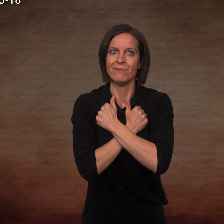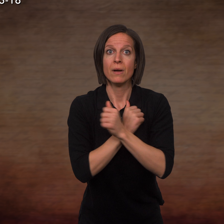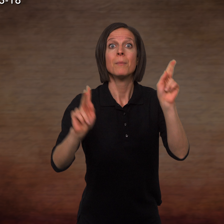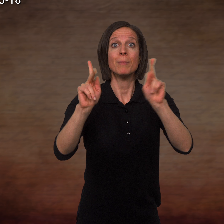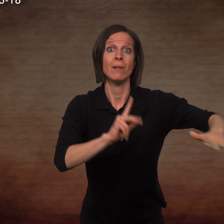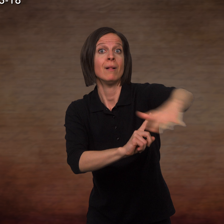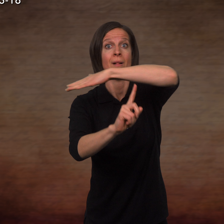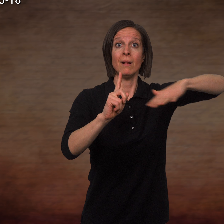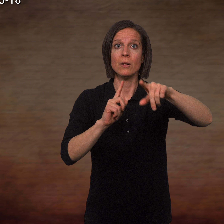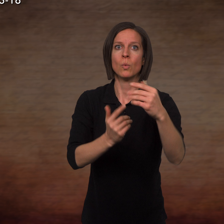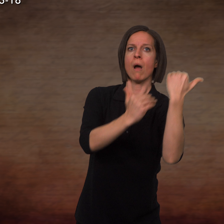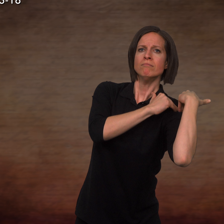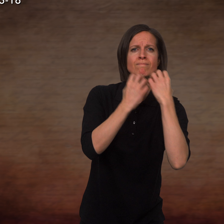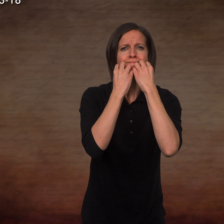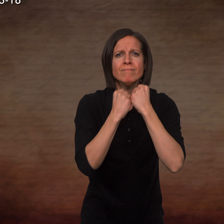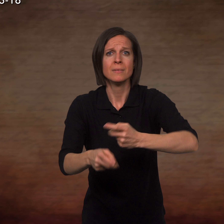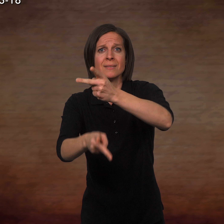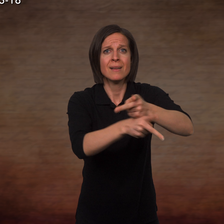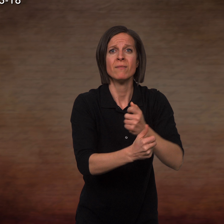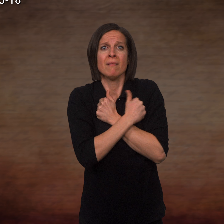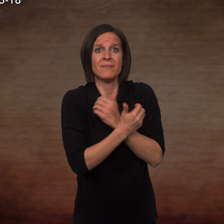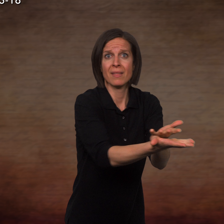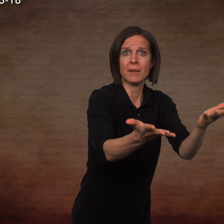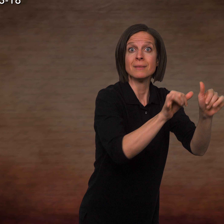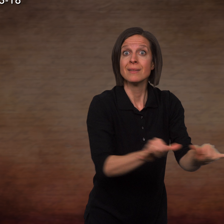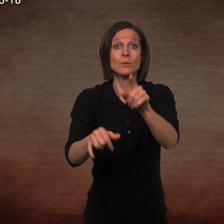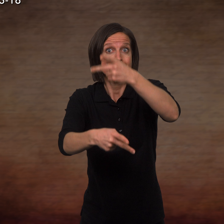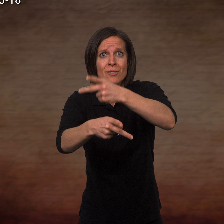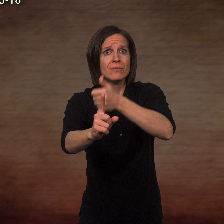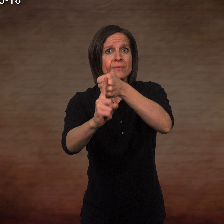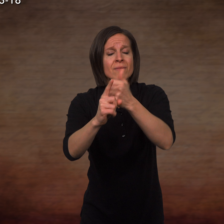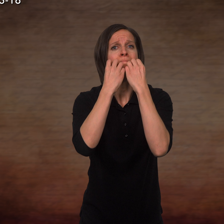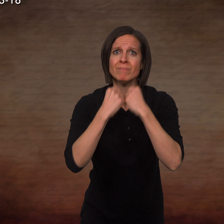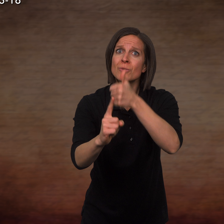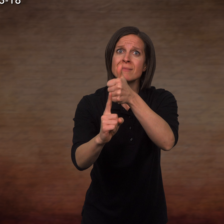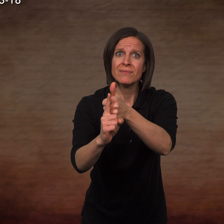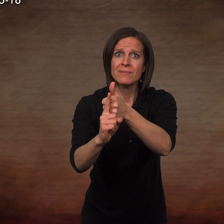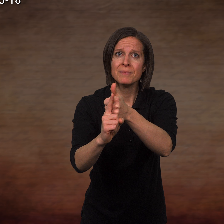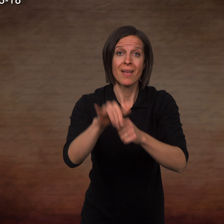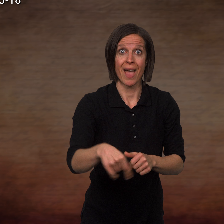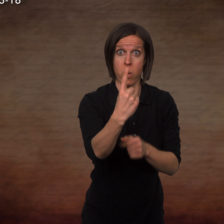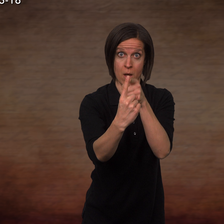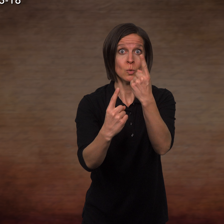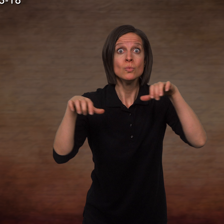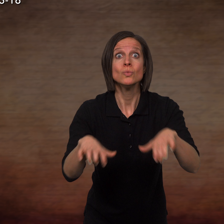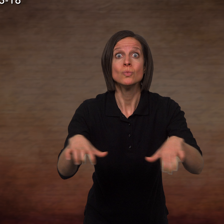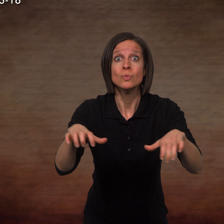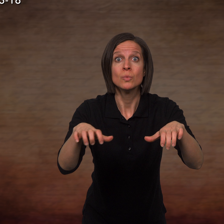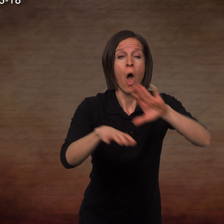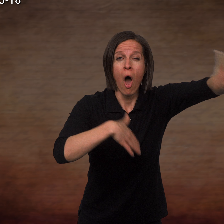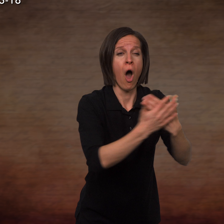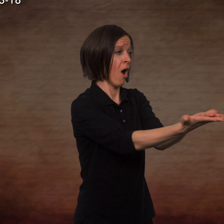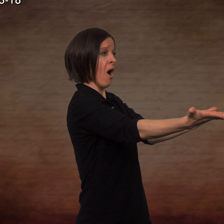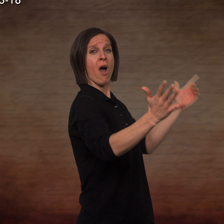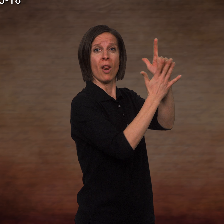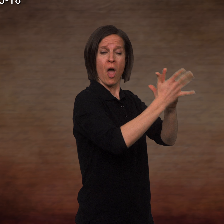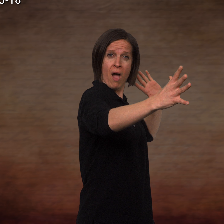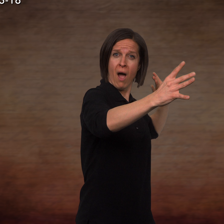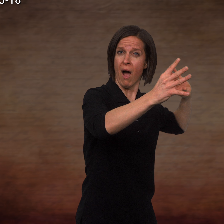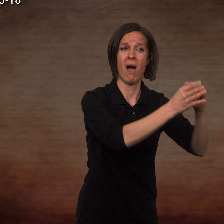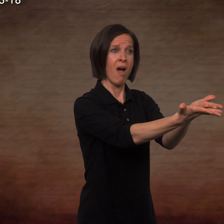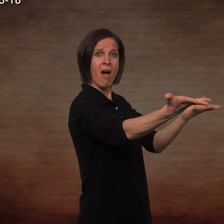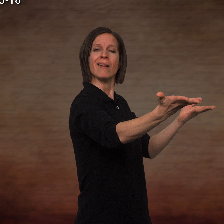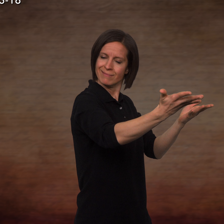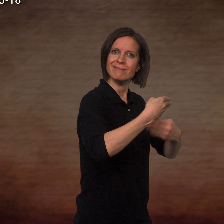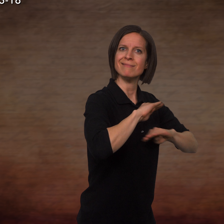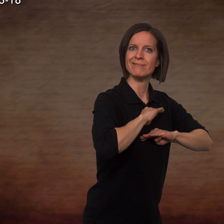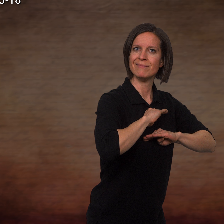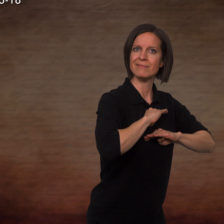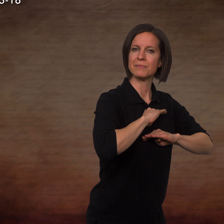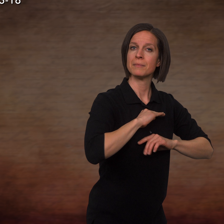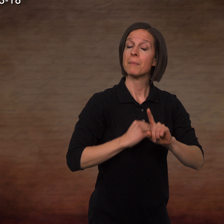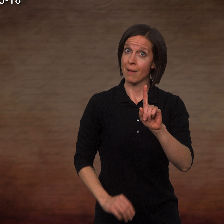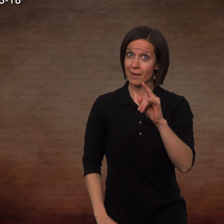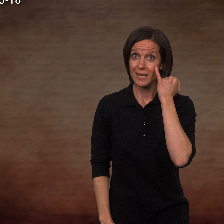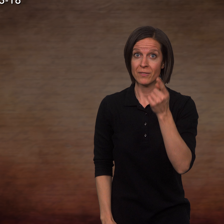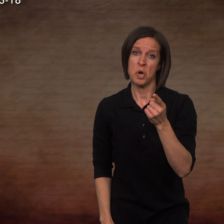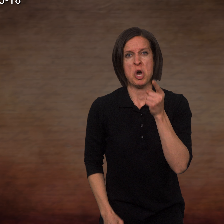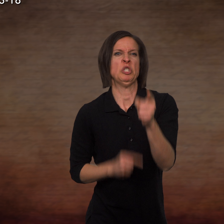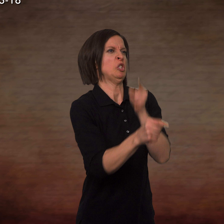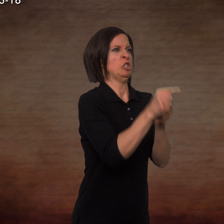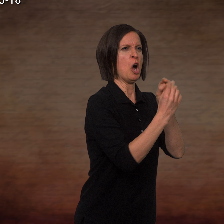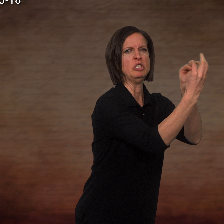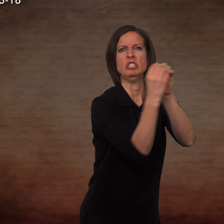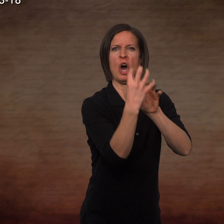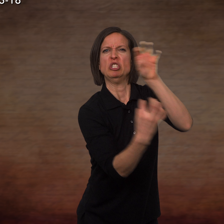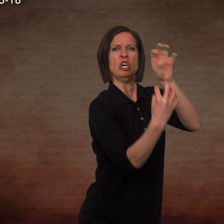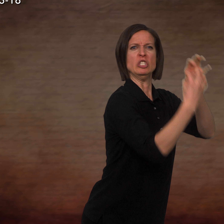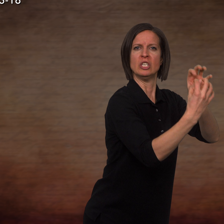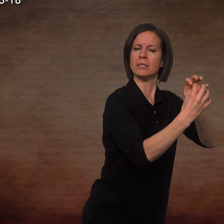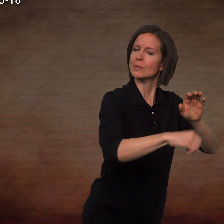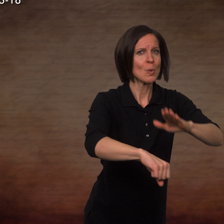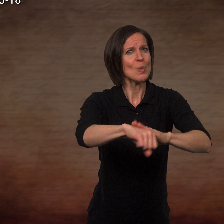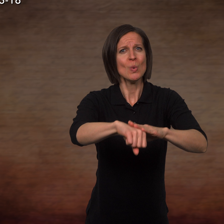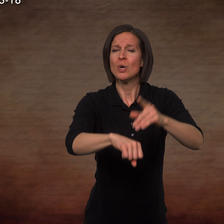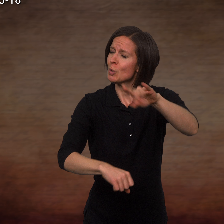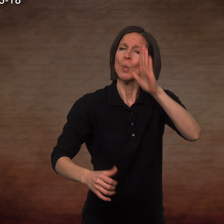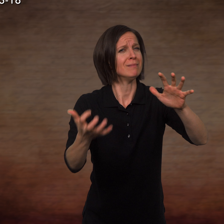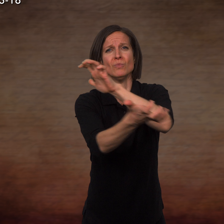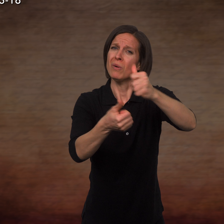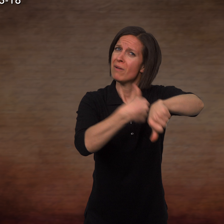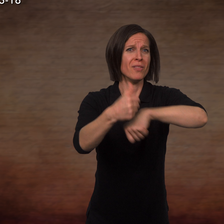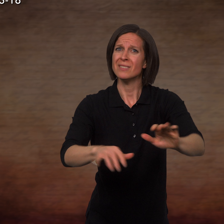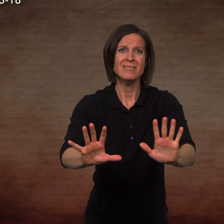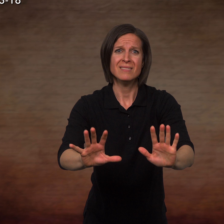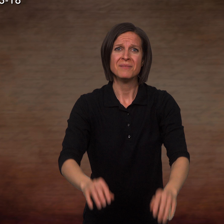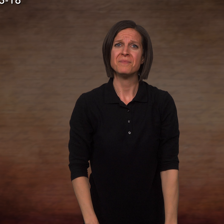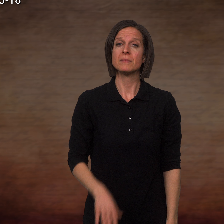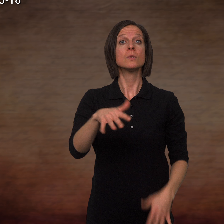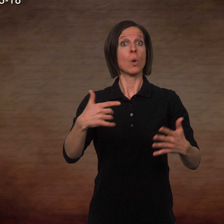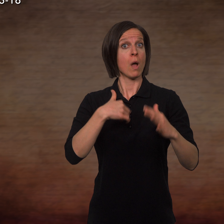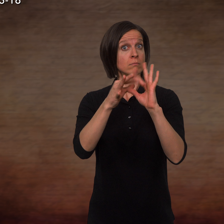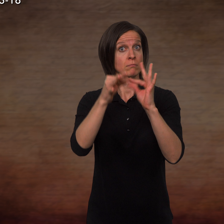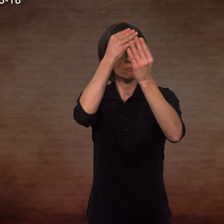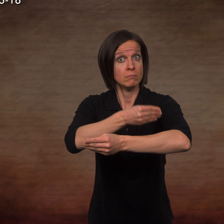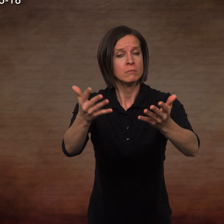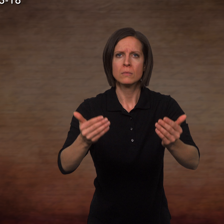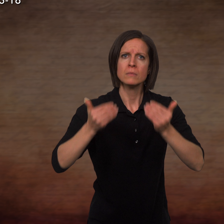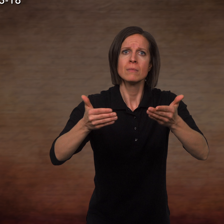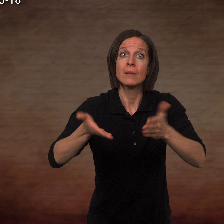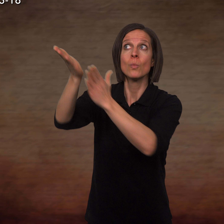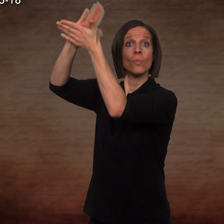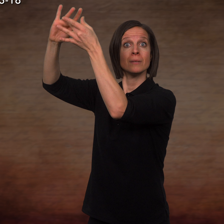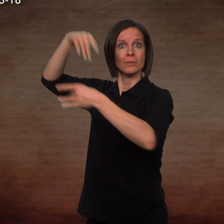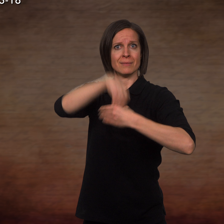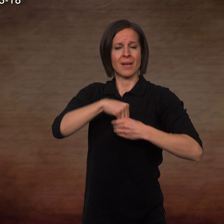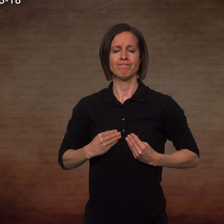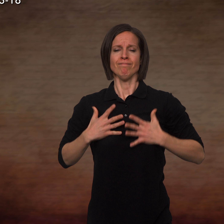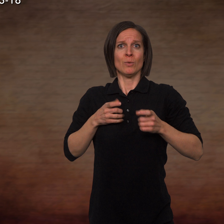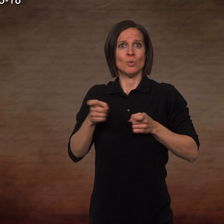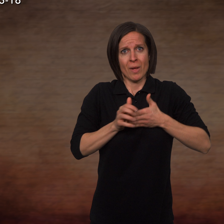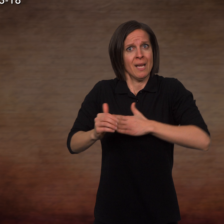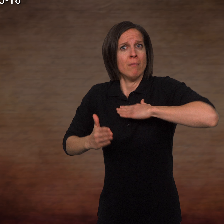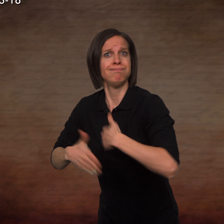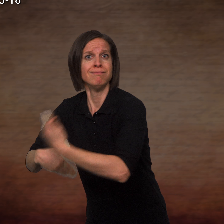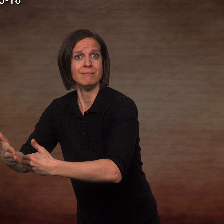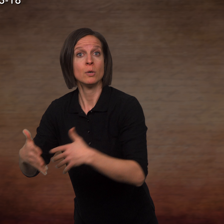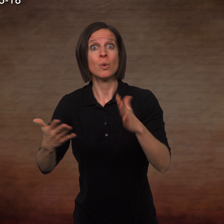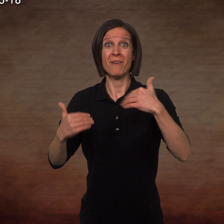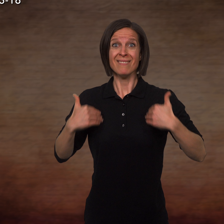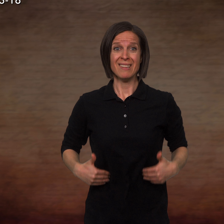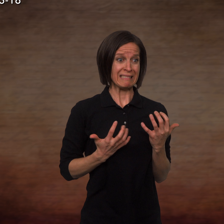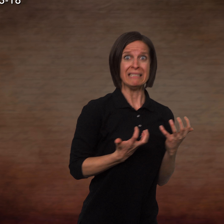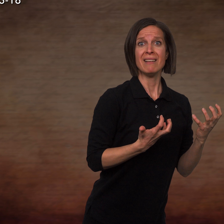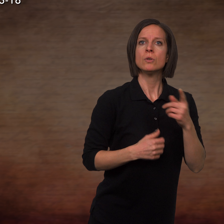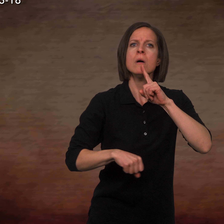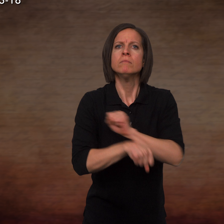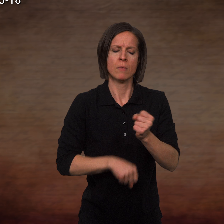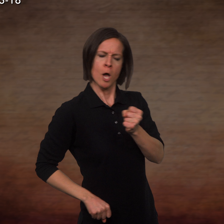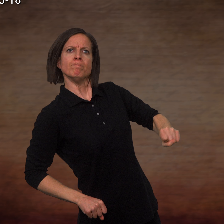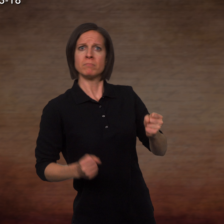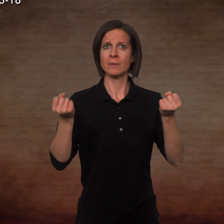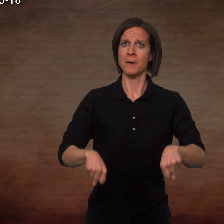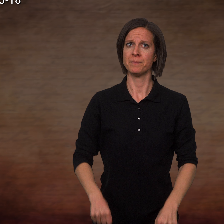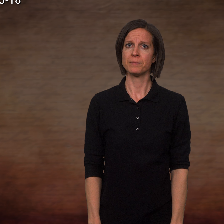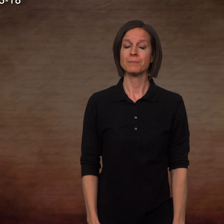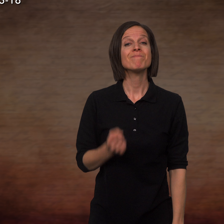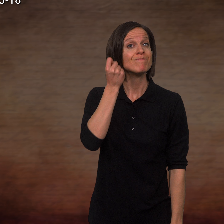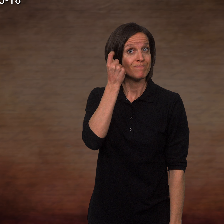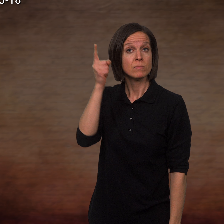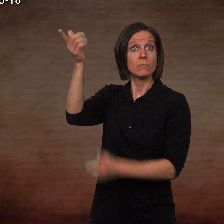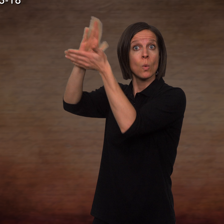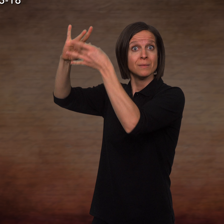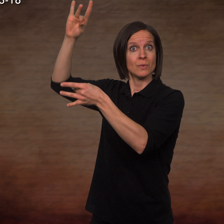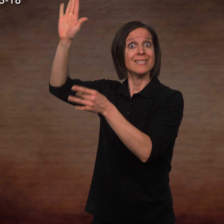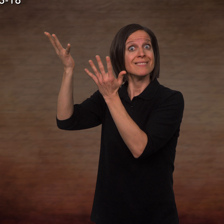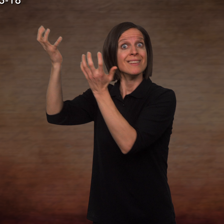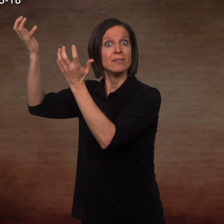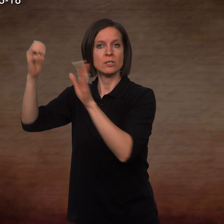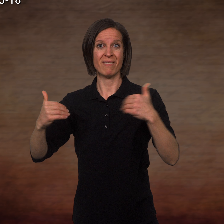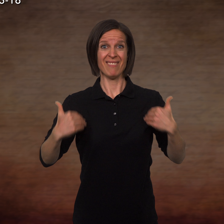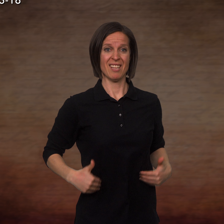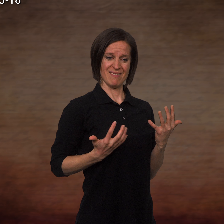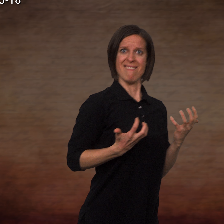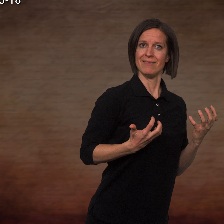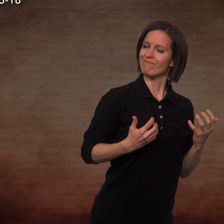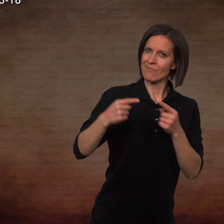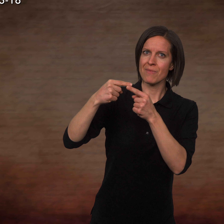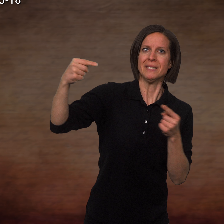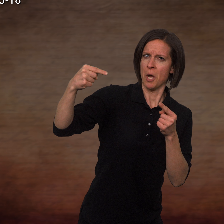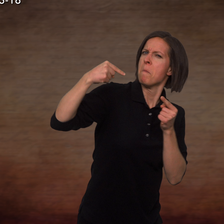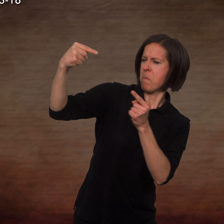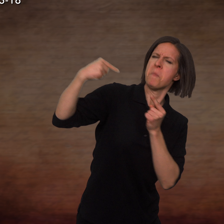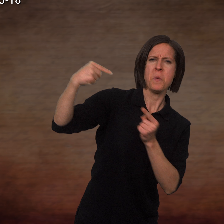But if you keep on biting and devouring one another, watch out, or you will be consumed by one another. So I say, walk by the Spirit, and you will not gratify the desires of the flesh.